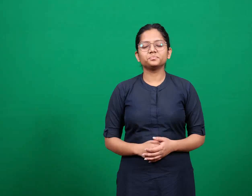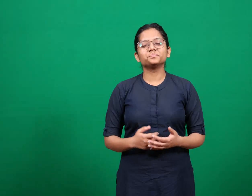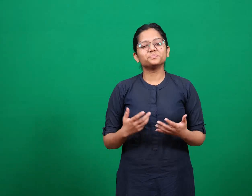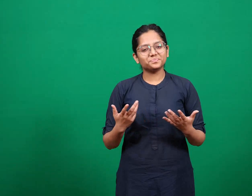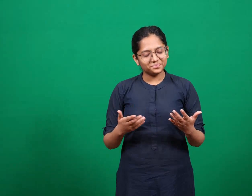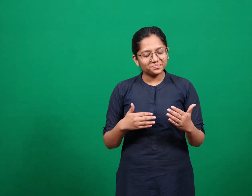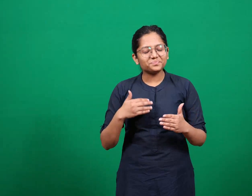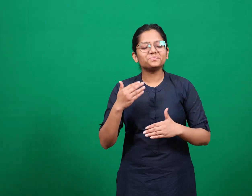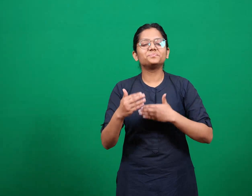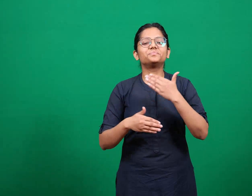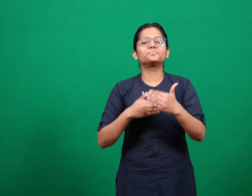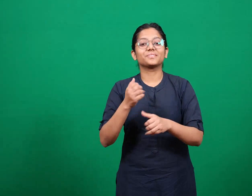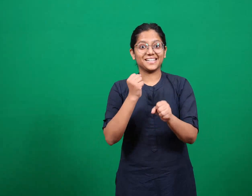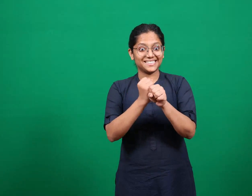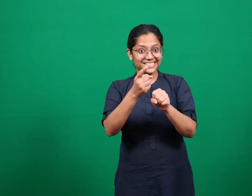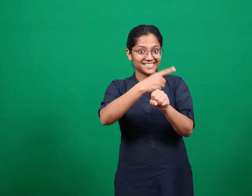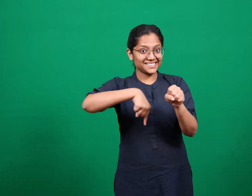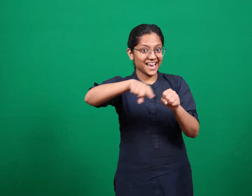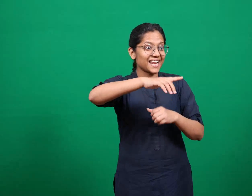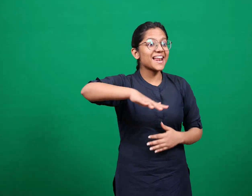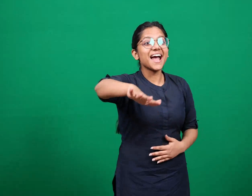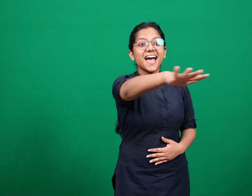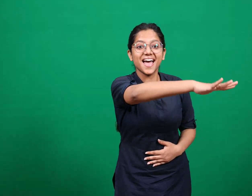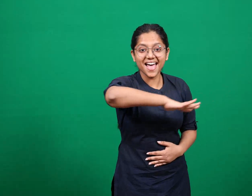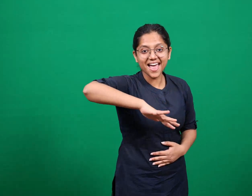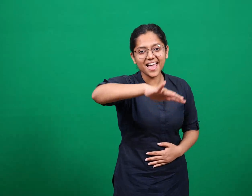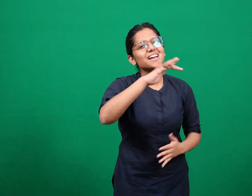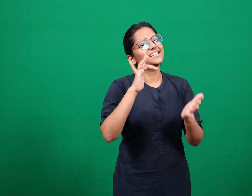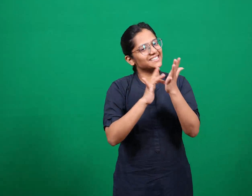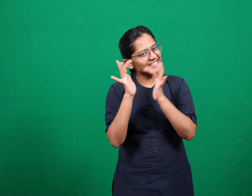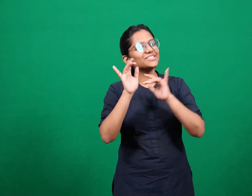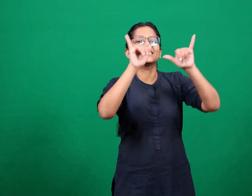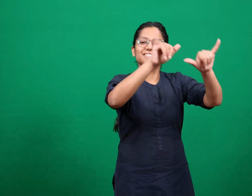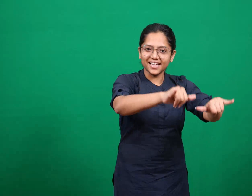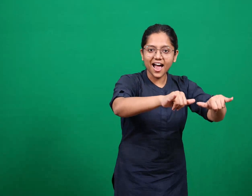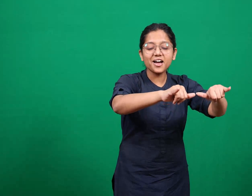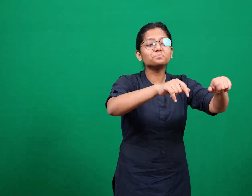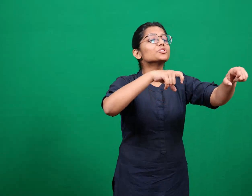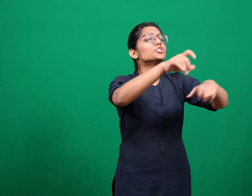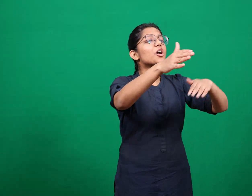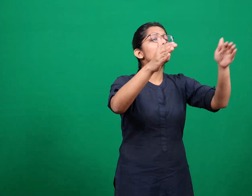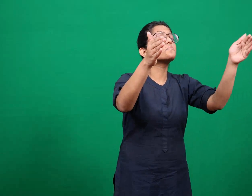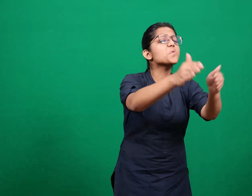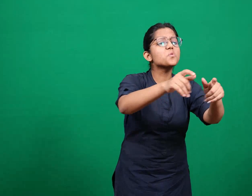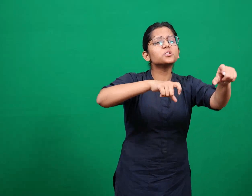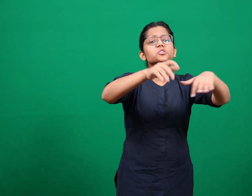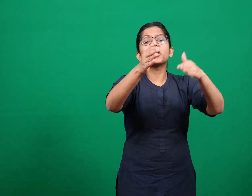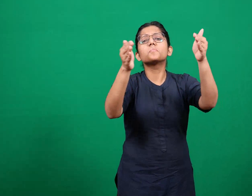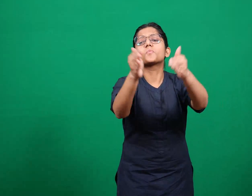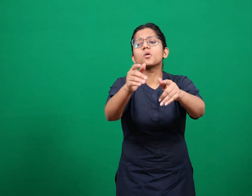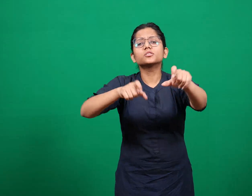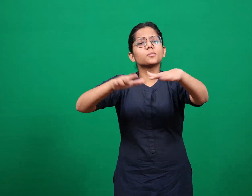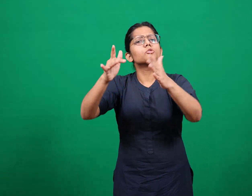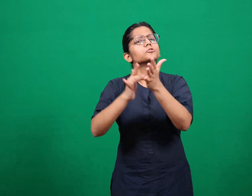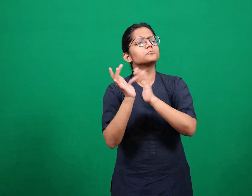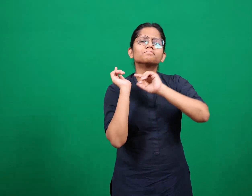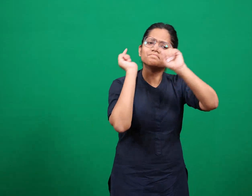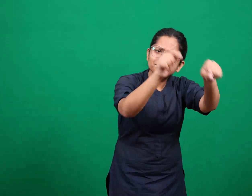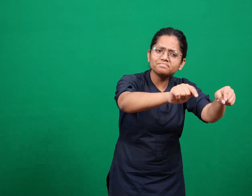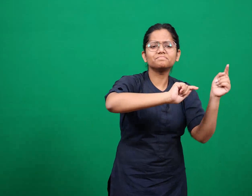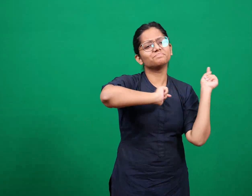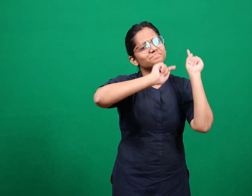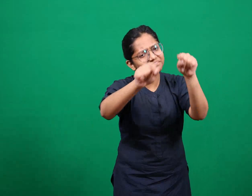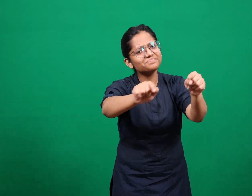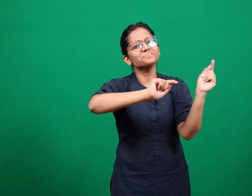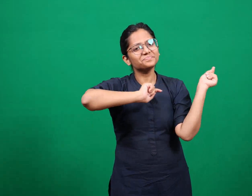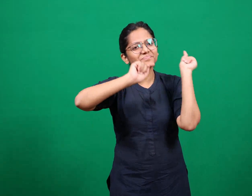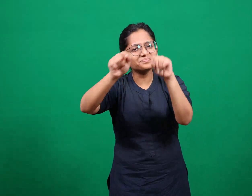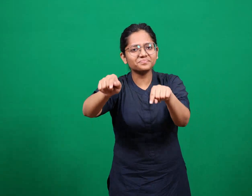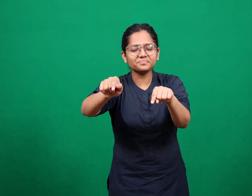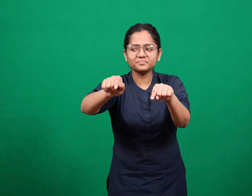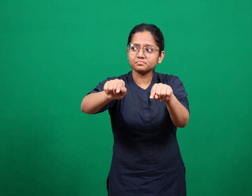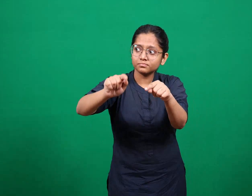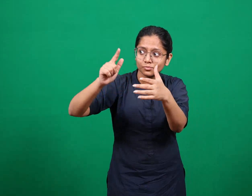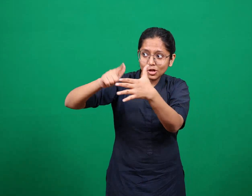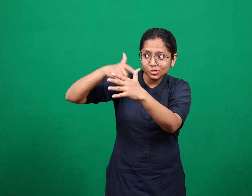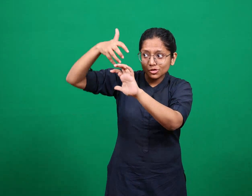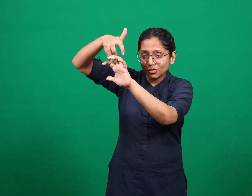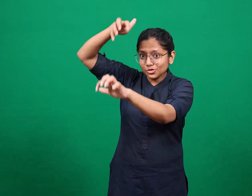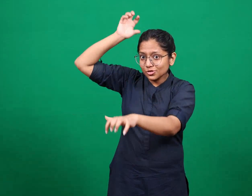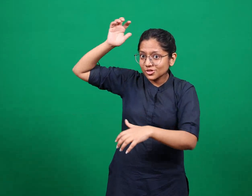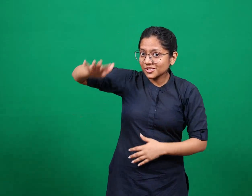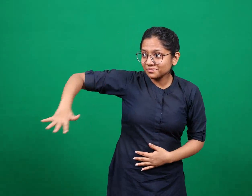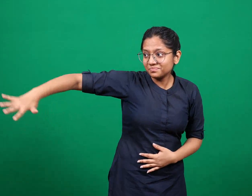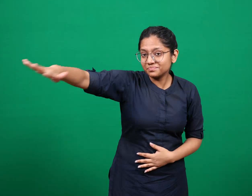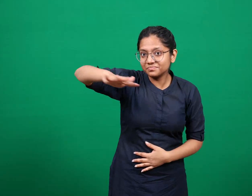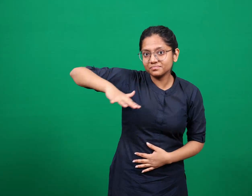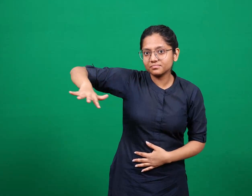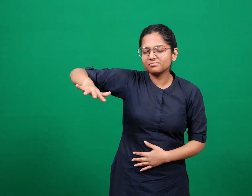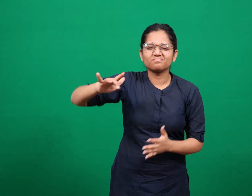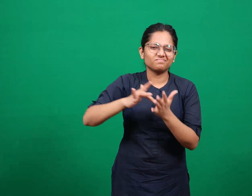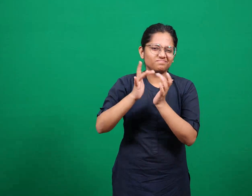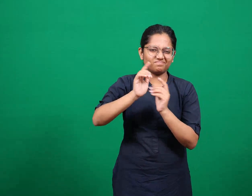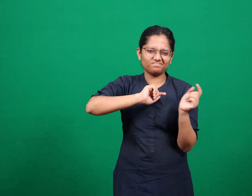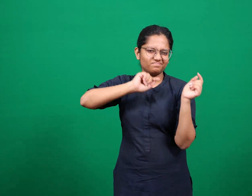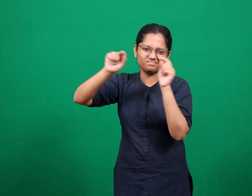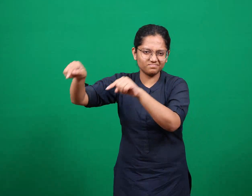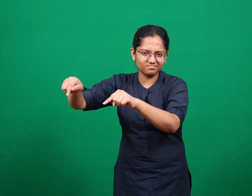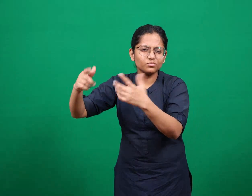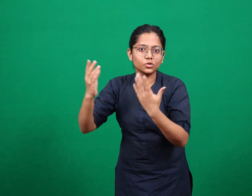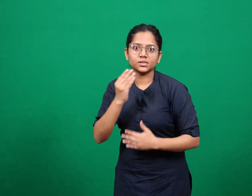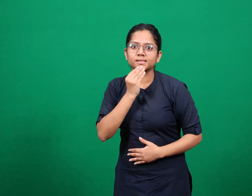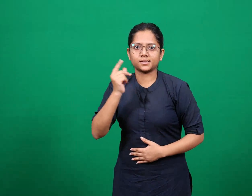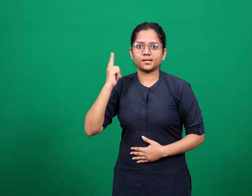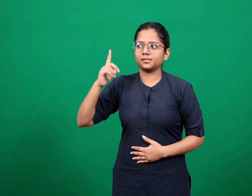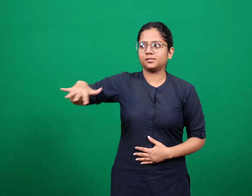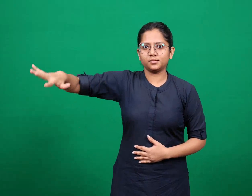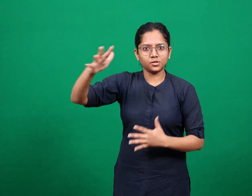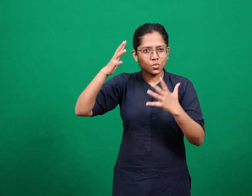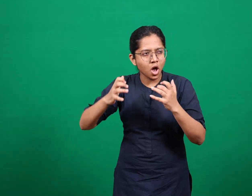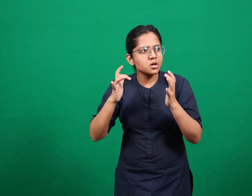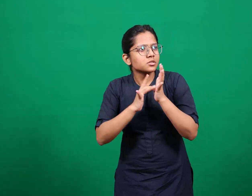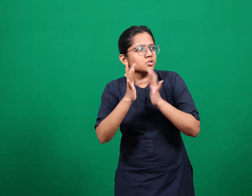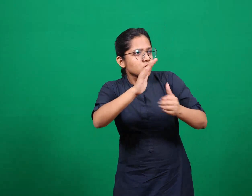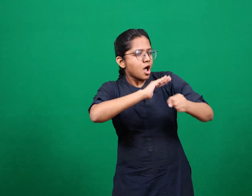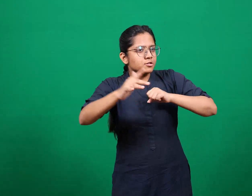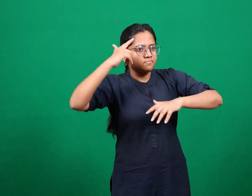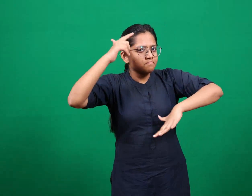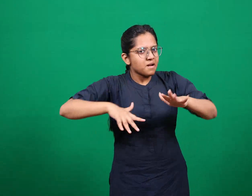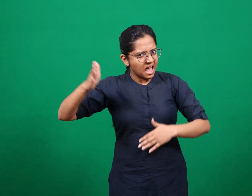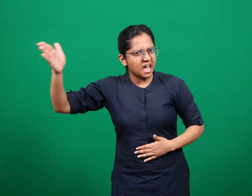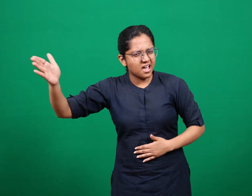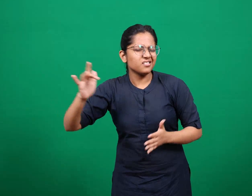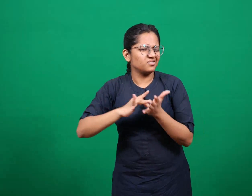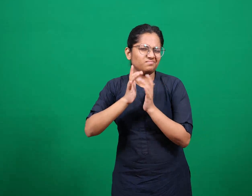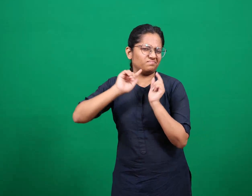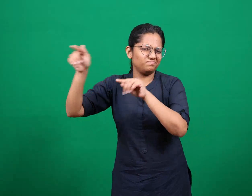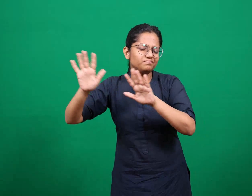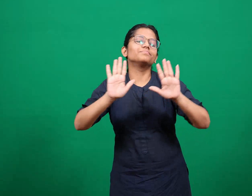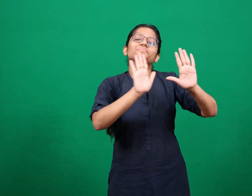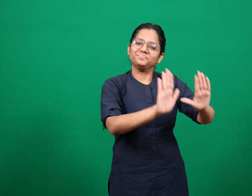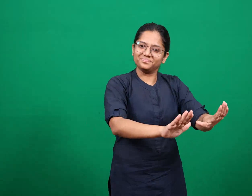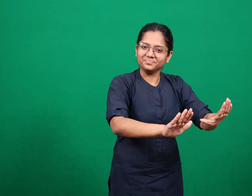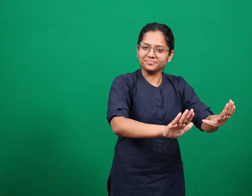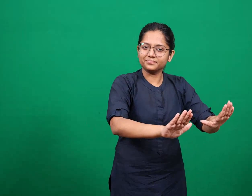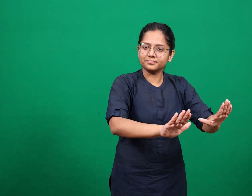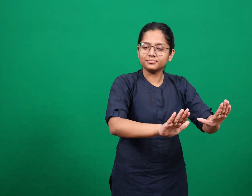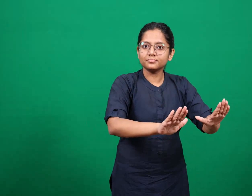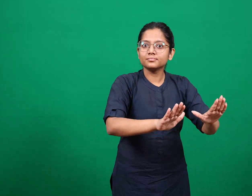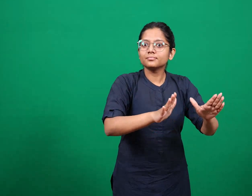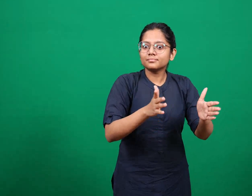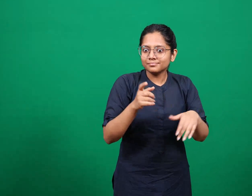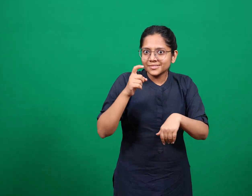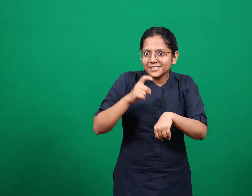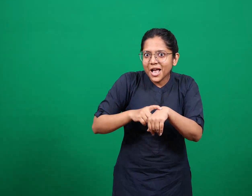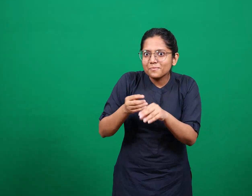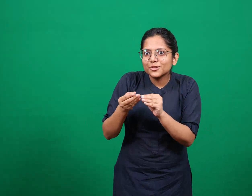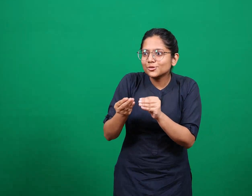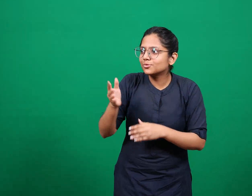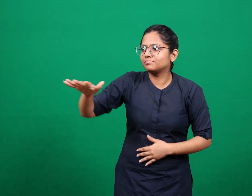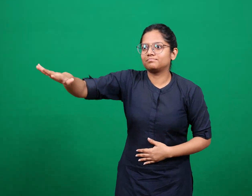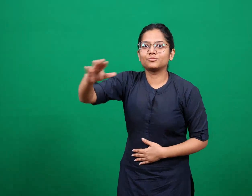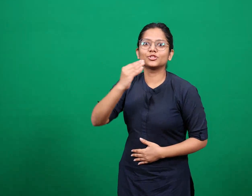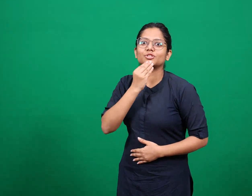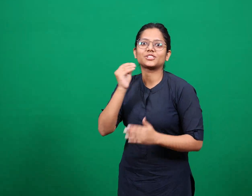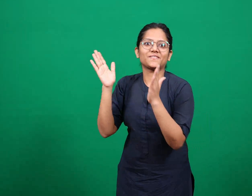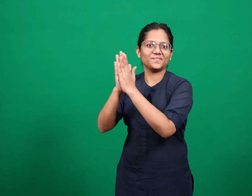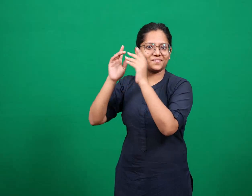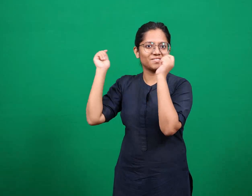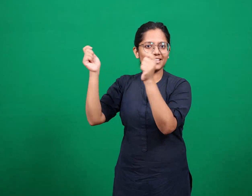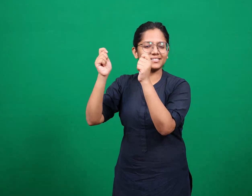After this, Jesus traveled throughout Galilee. He did not want to travel in Judea, because the Jews there were trying to kill Him.